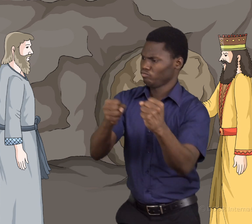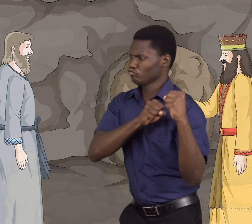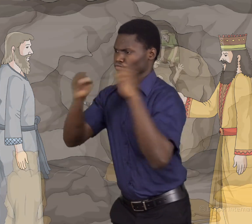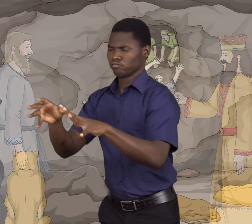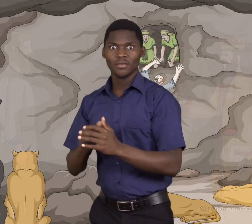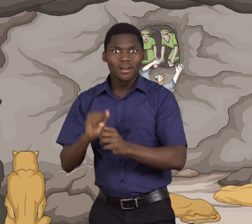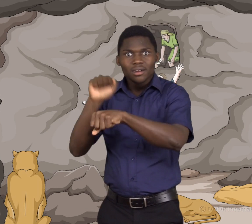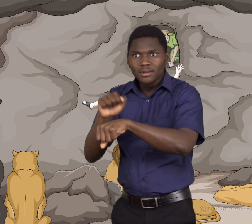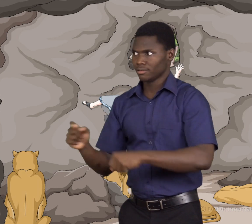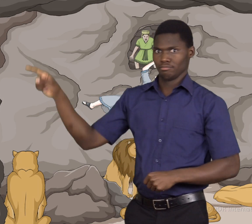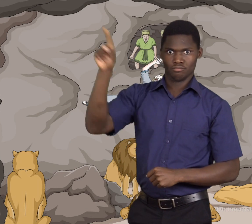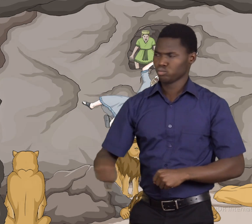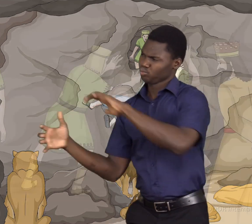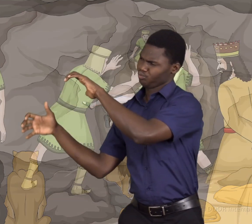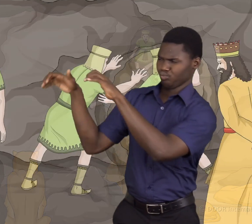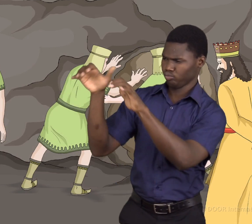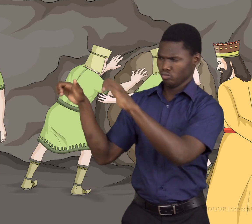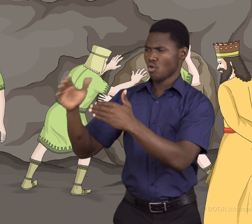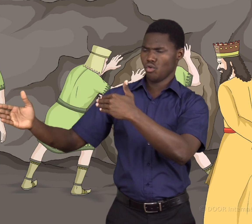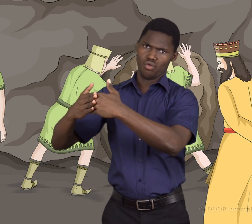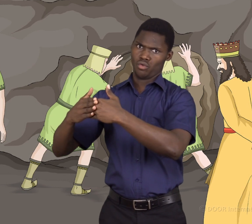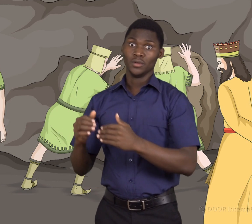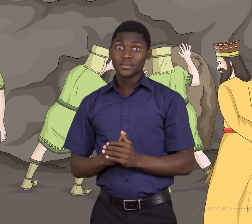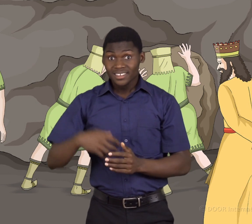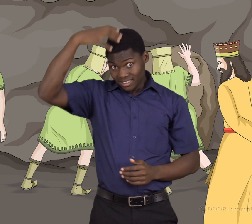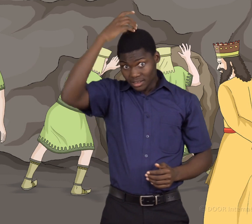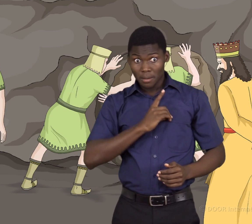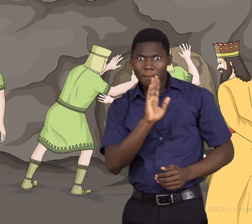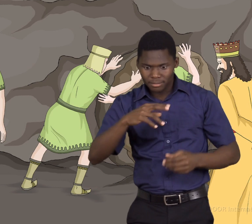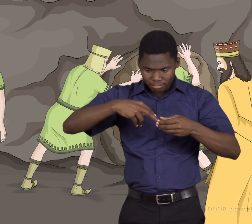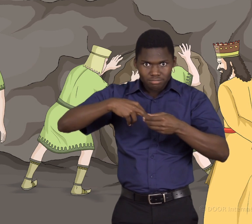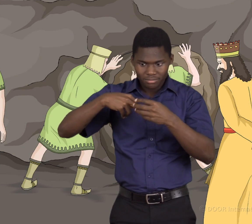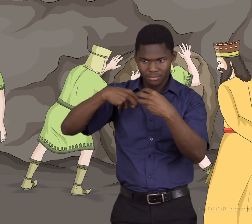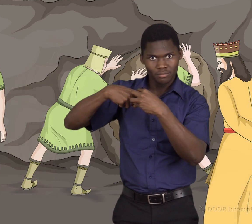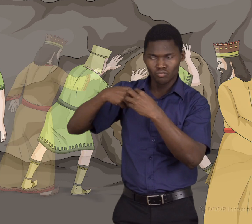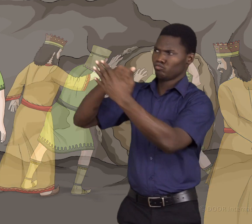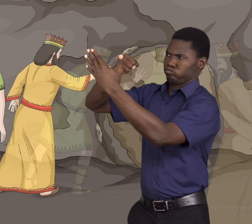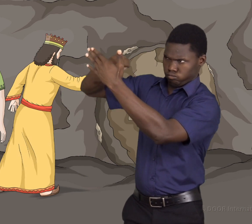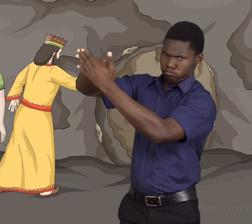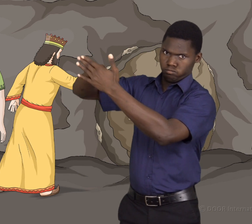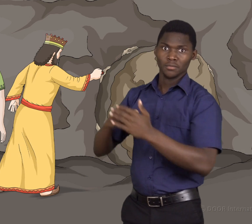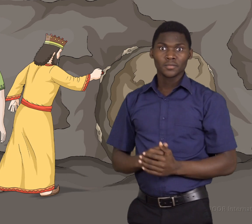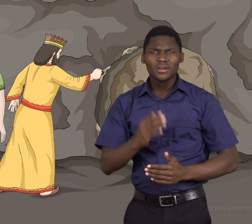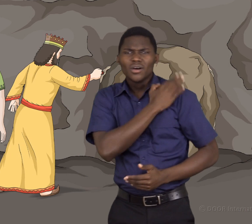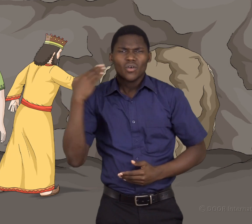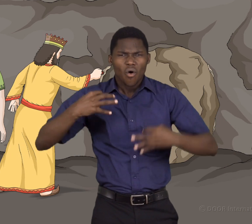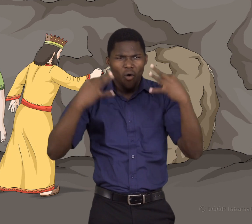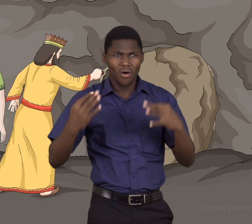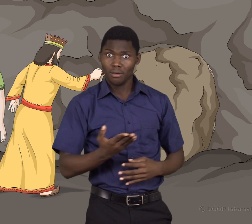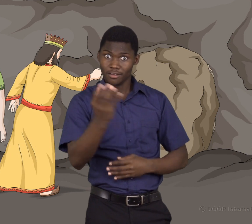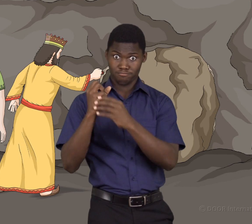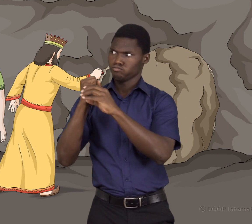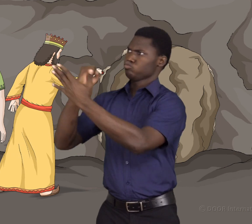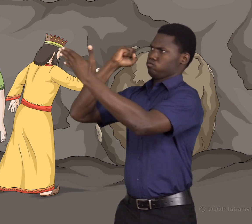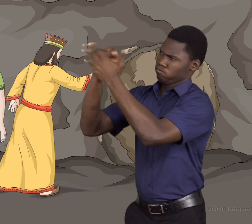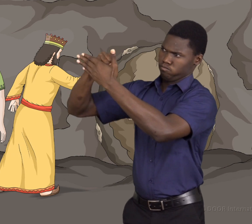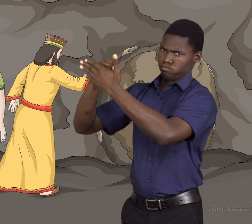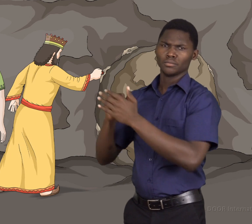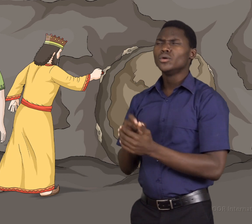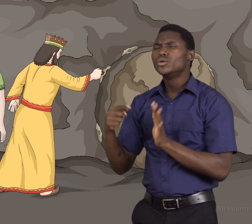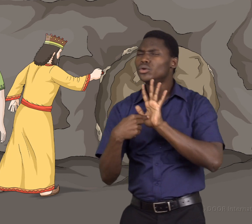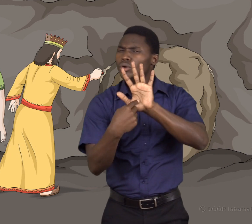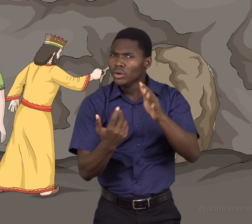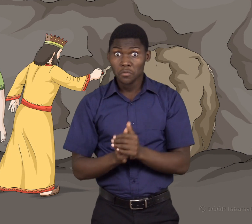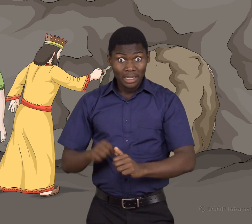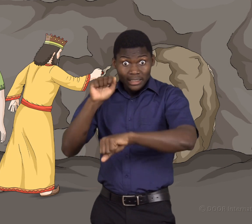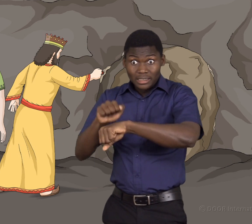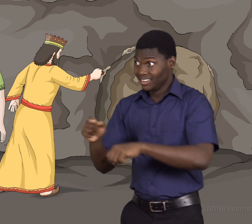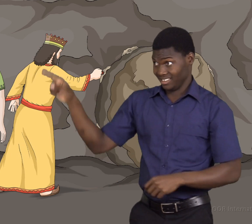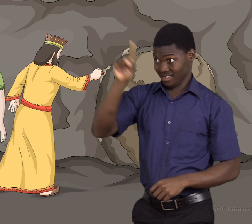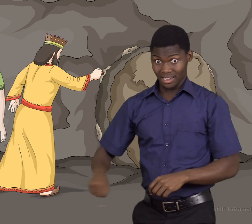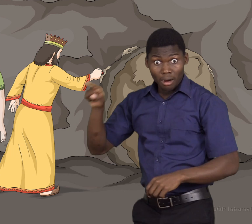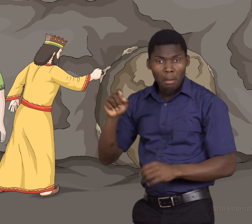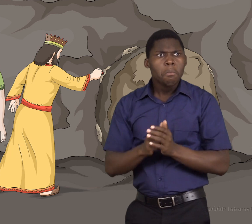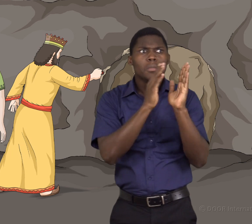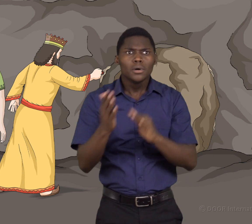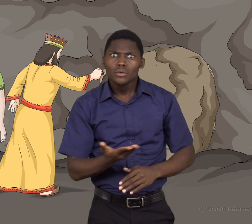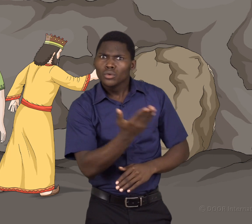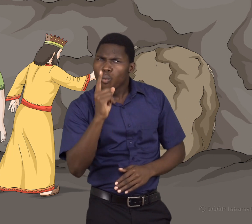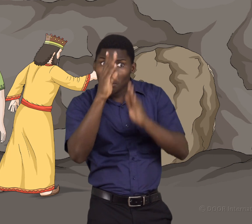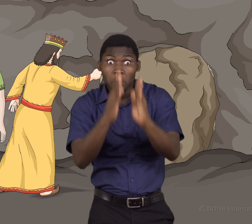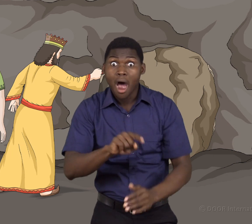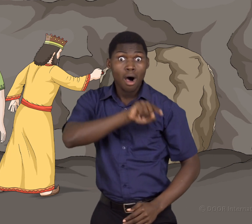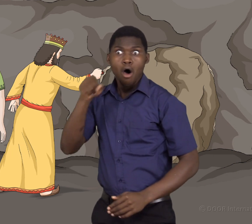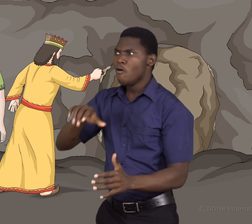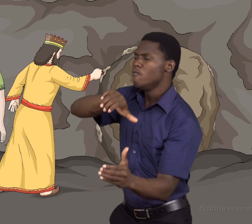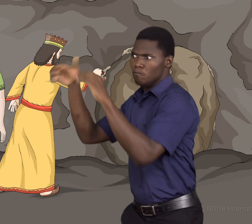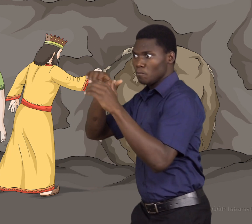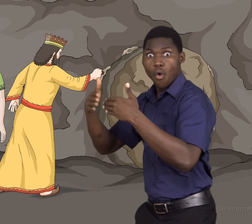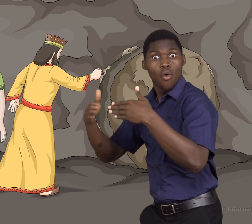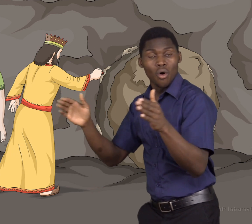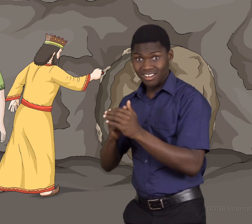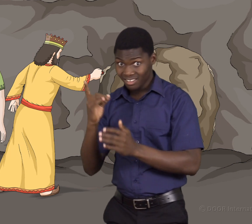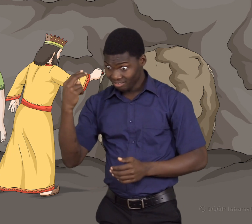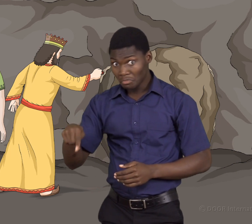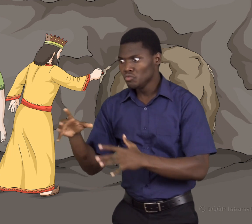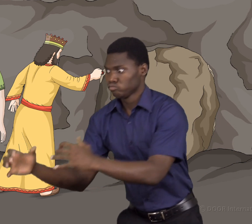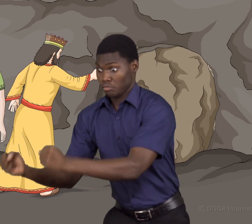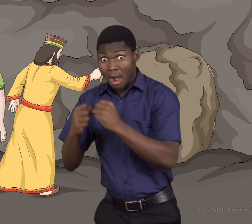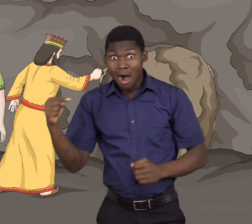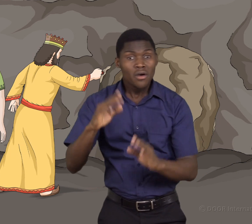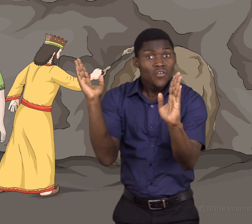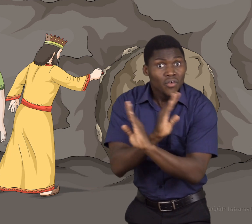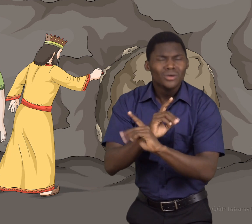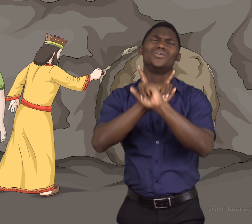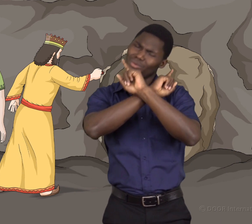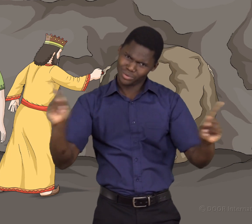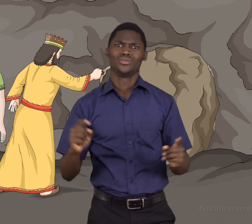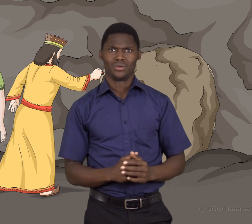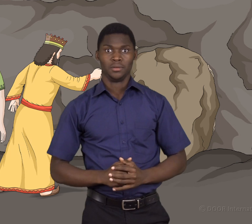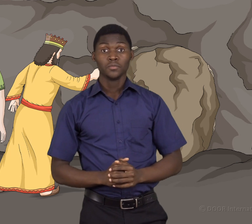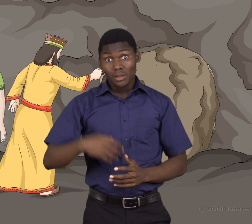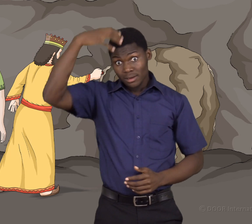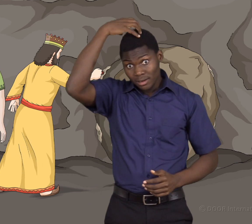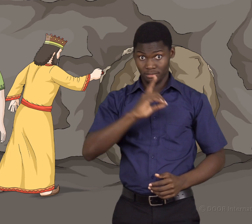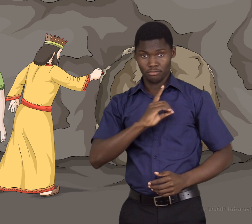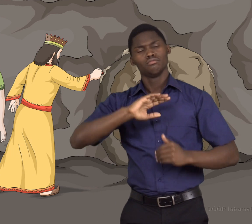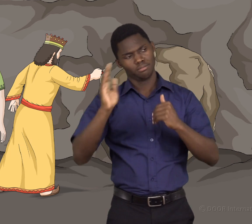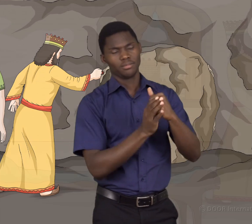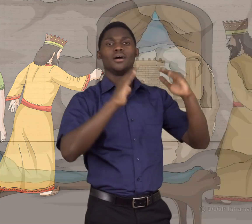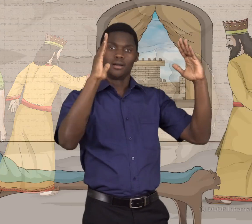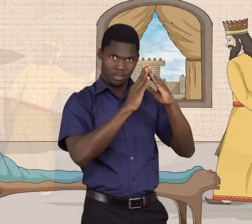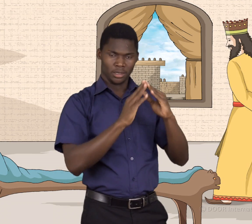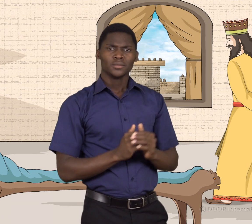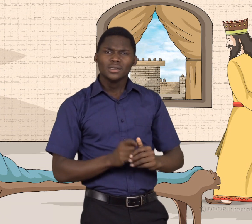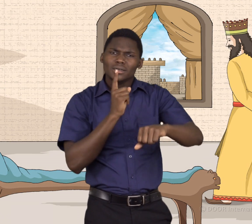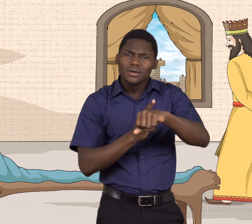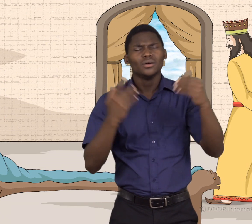A stone was brought and placed over the mouth of the den, and the king sealed it with his own signet ring and with the rings of his nobles, so that nothing concerning Daniel could be changed.